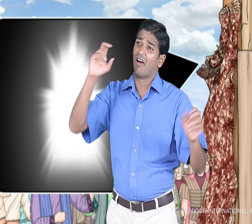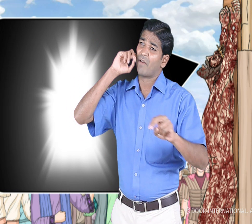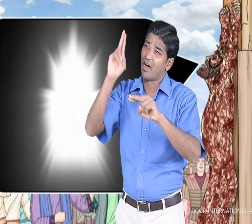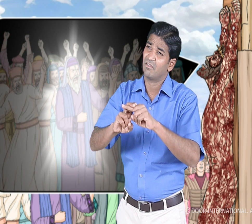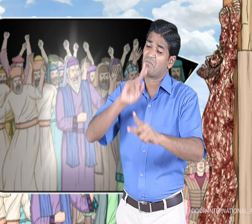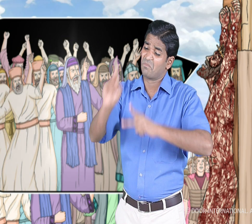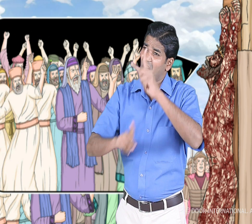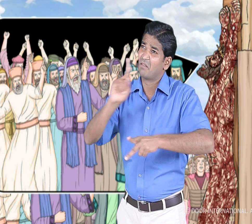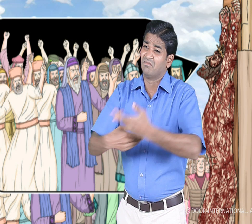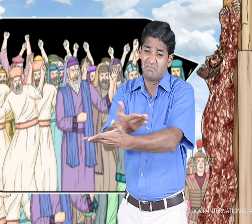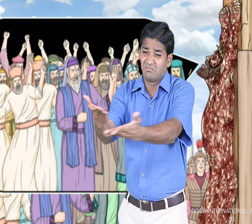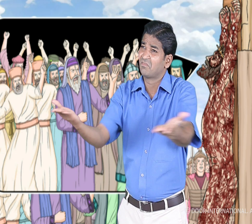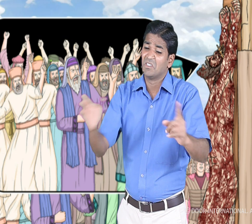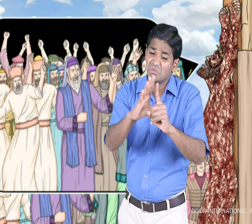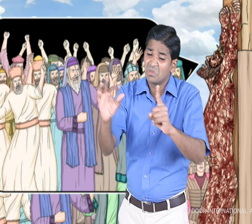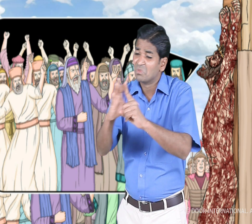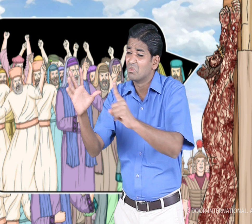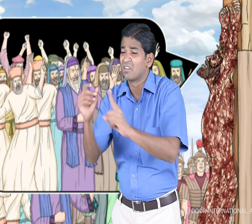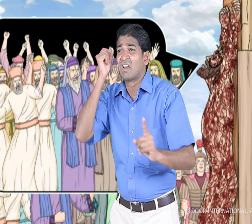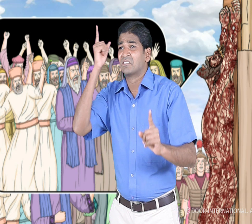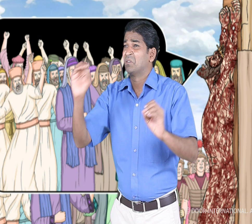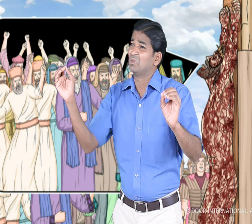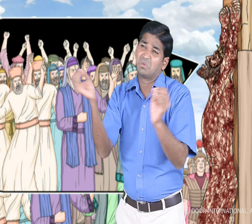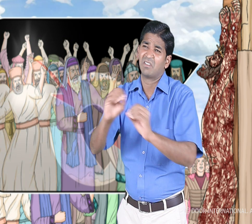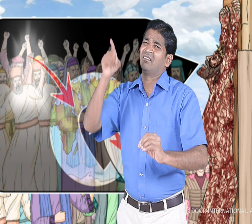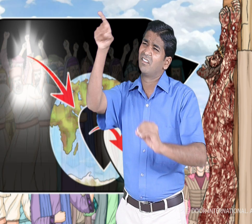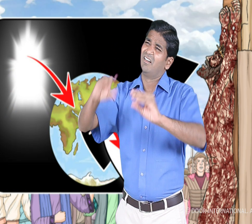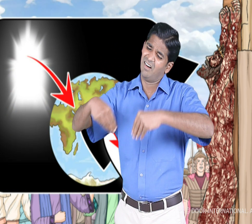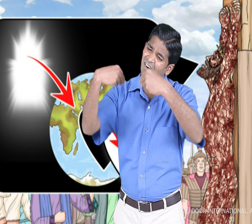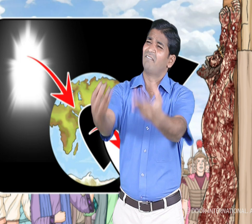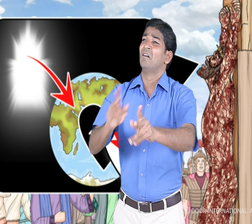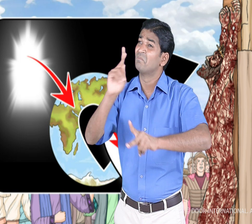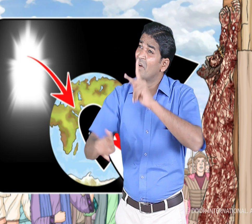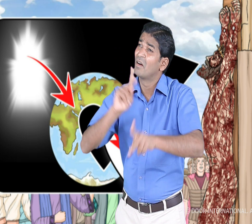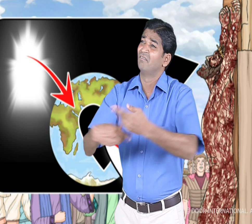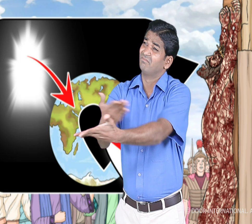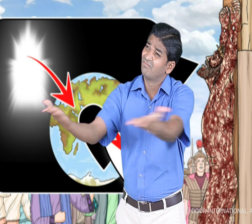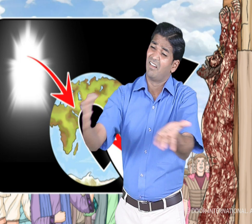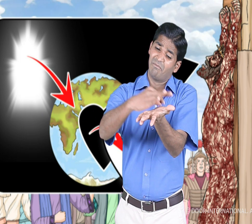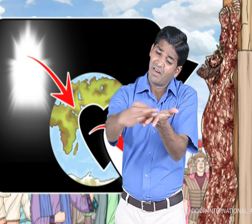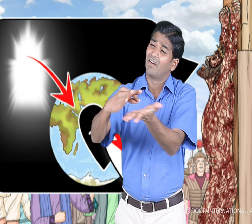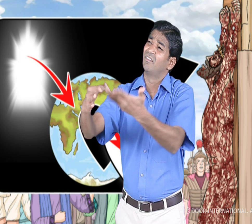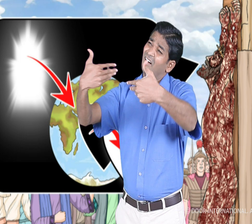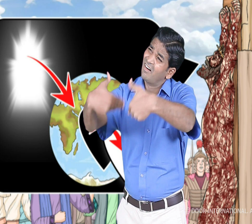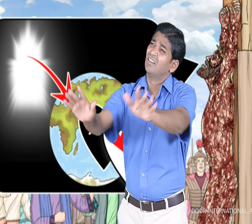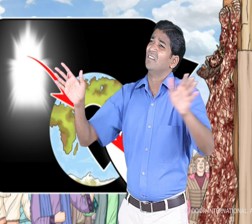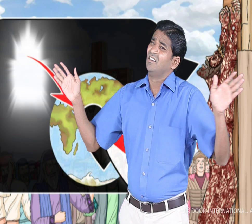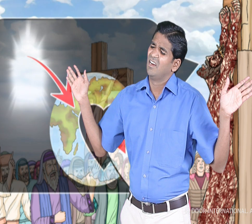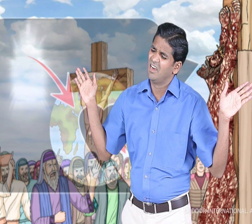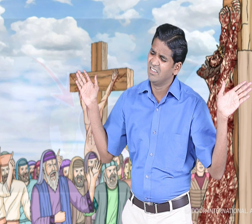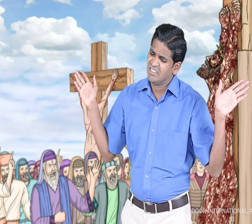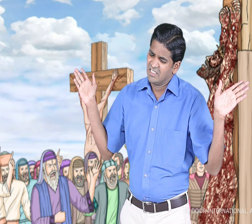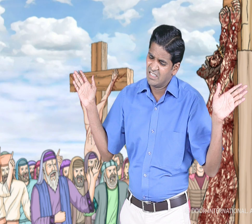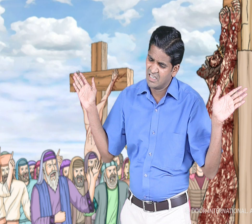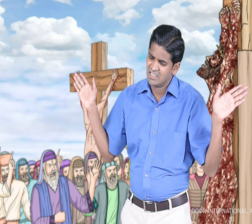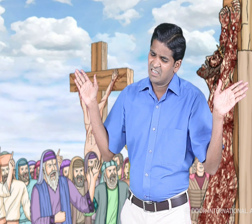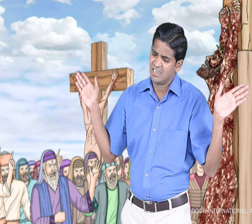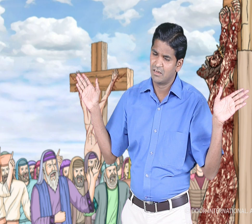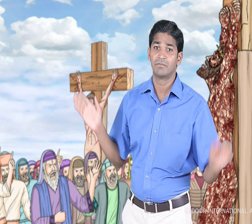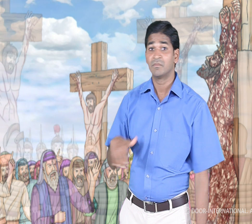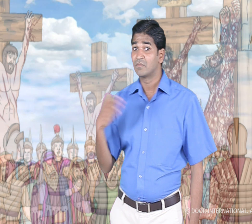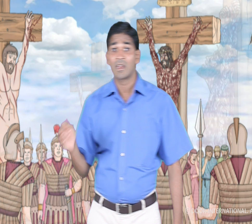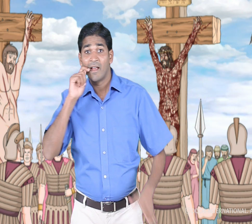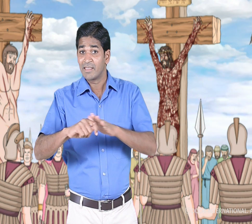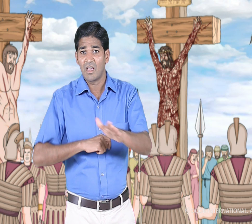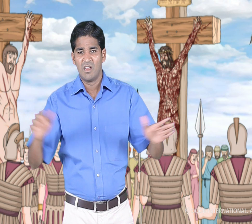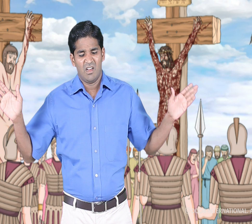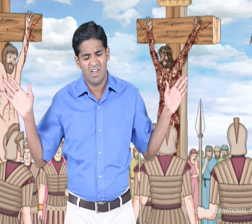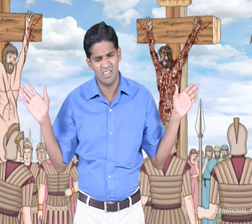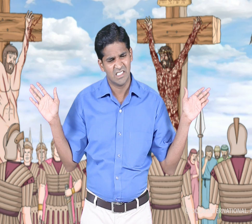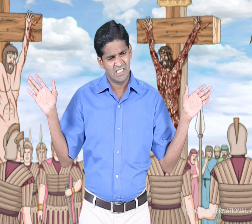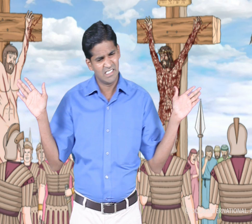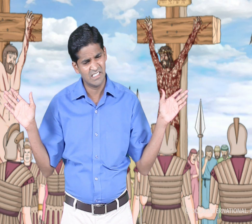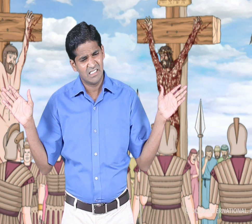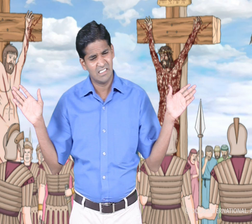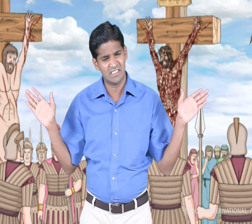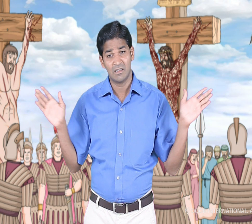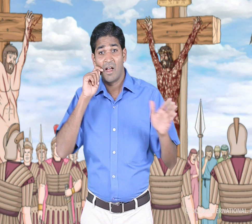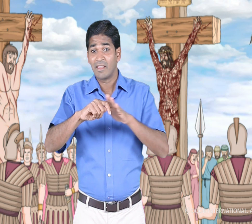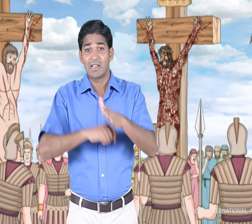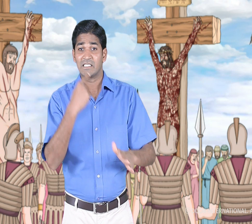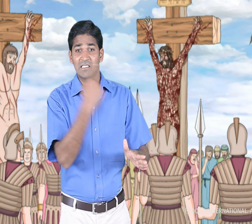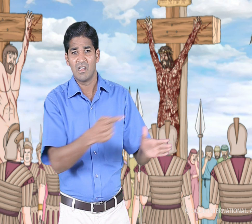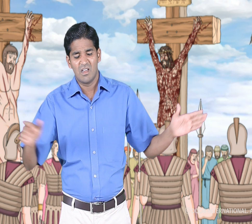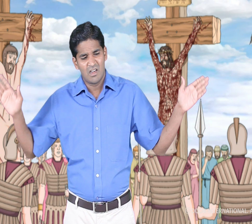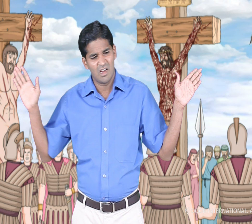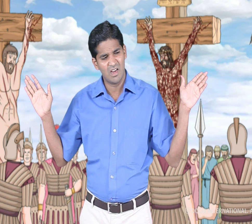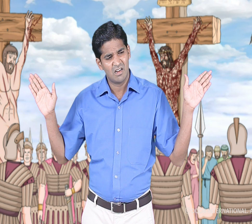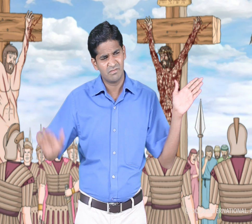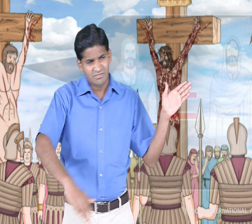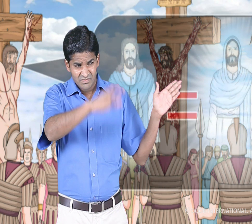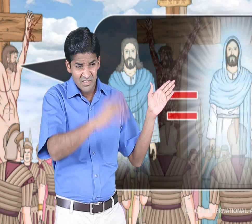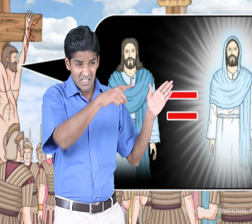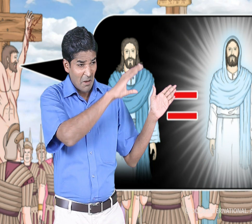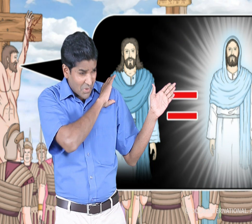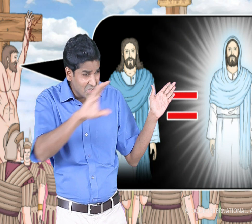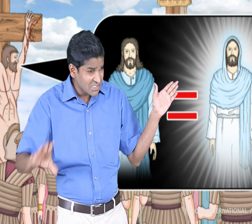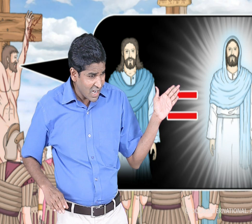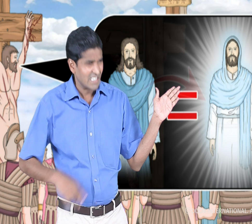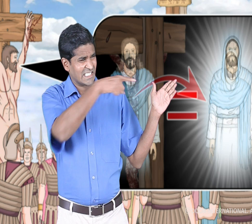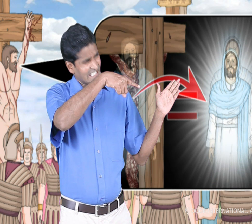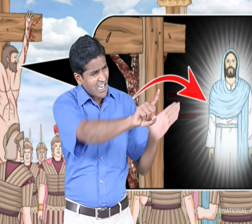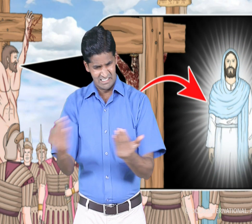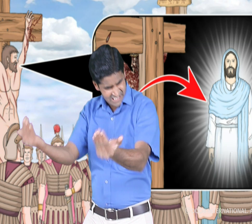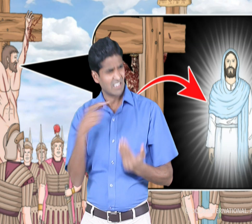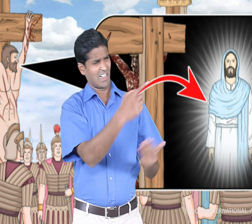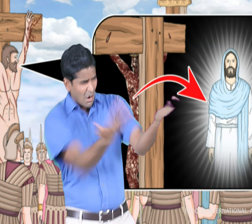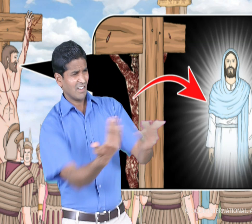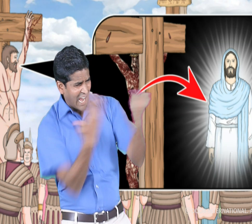He trusts in God.